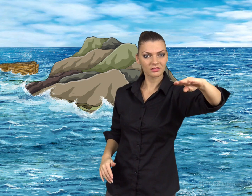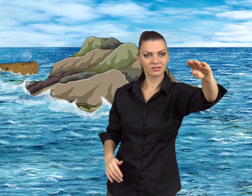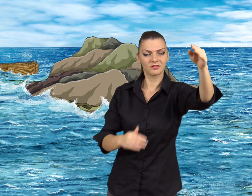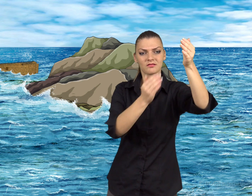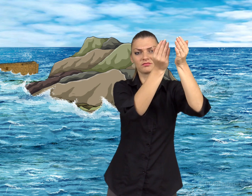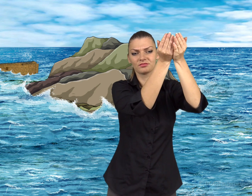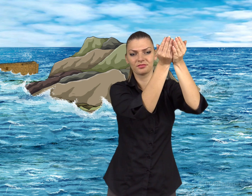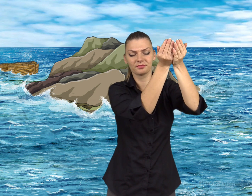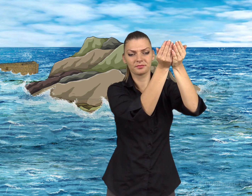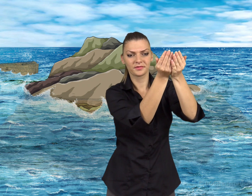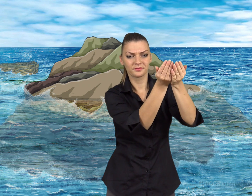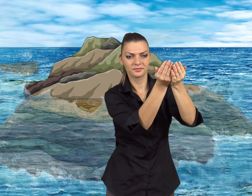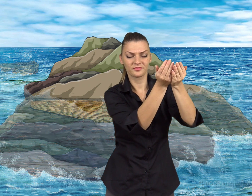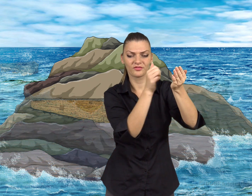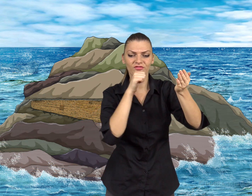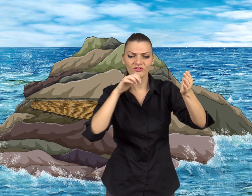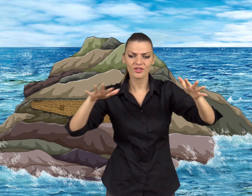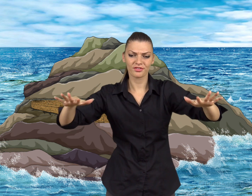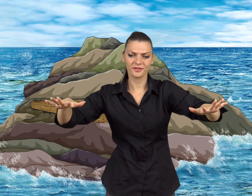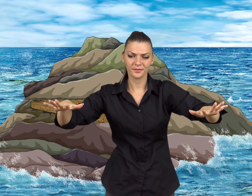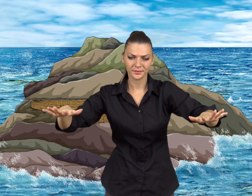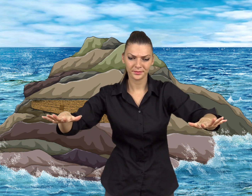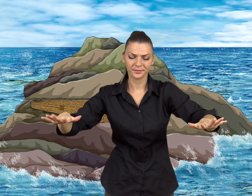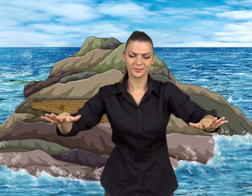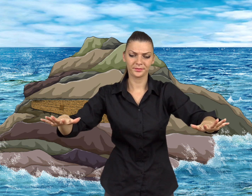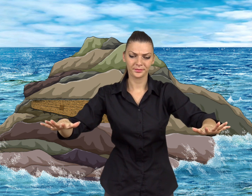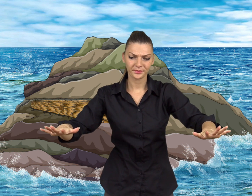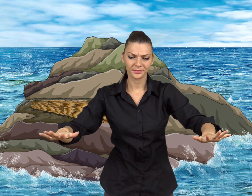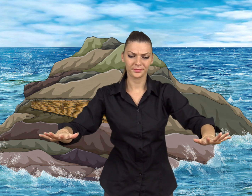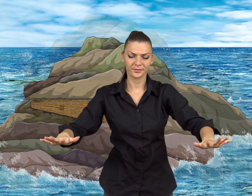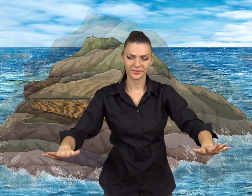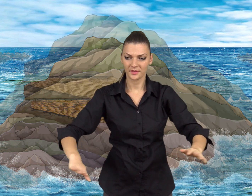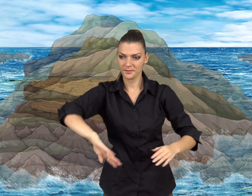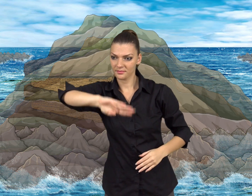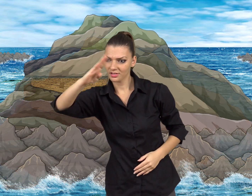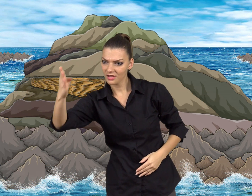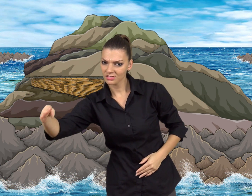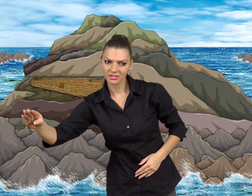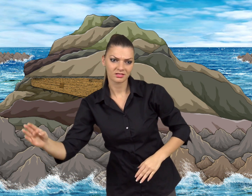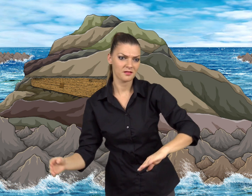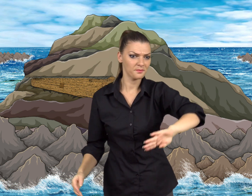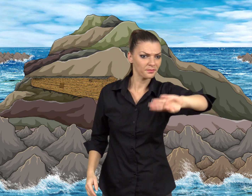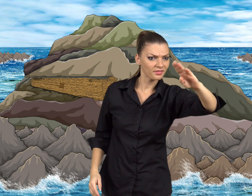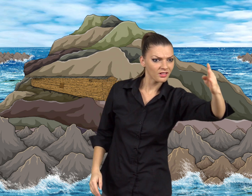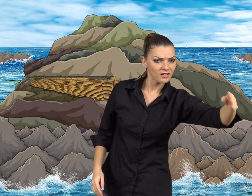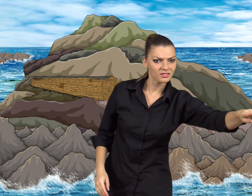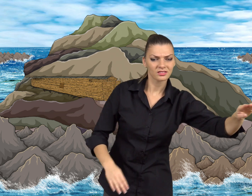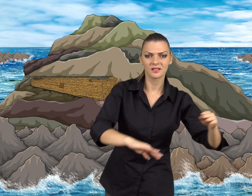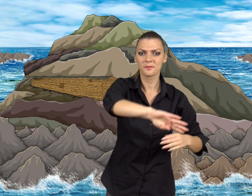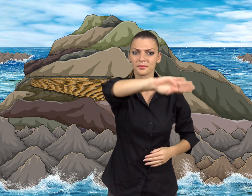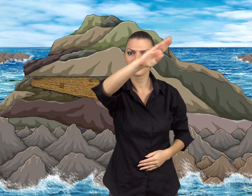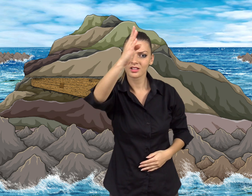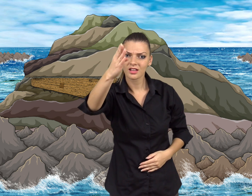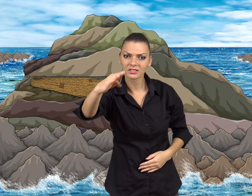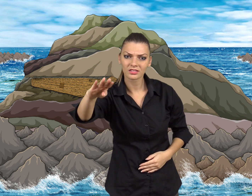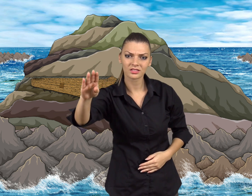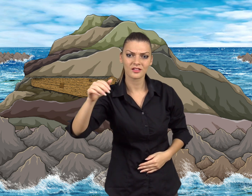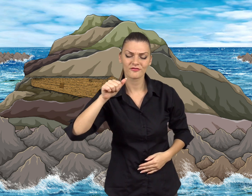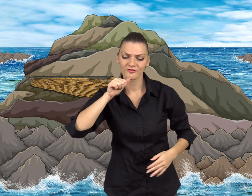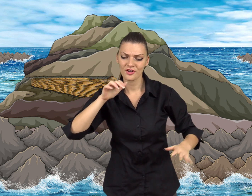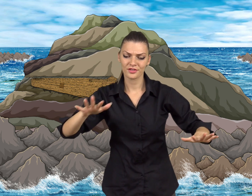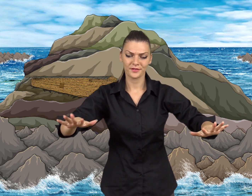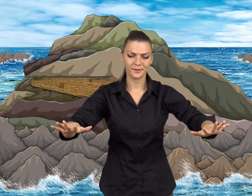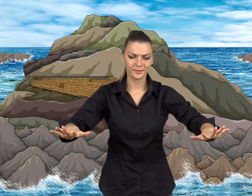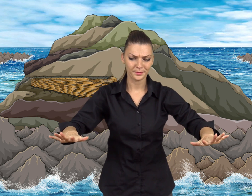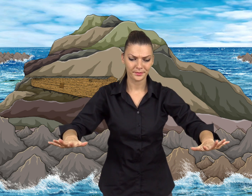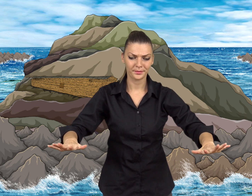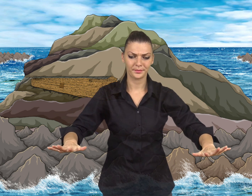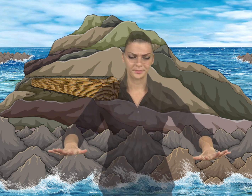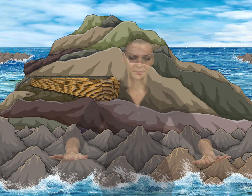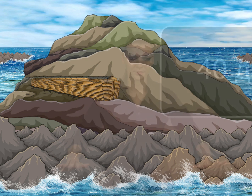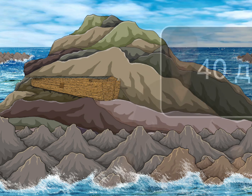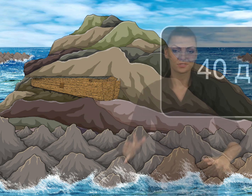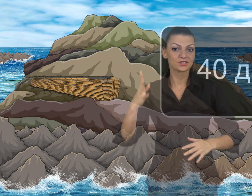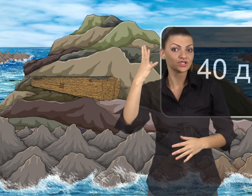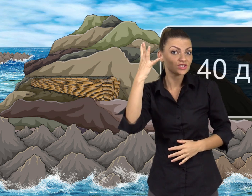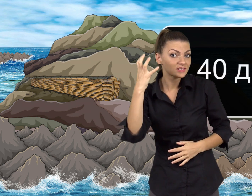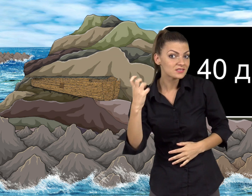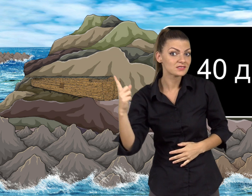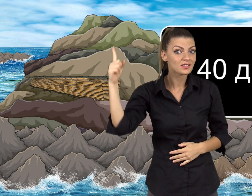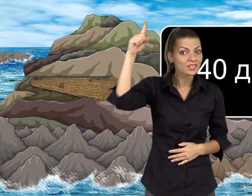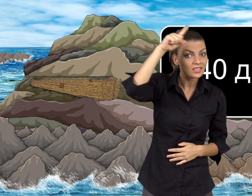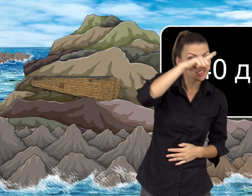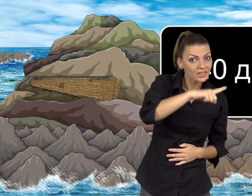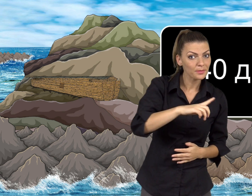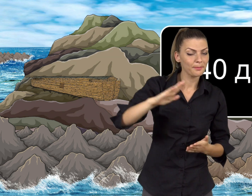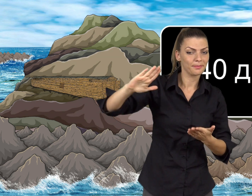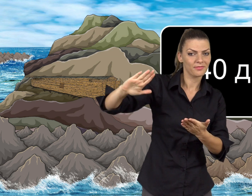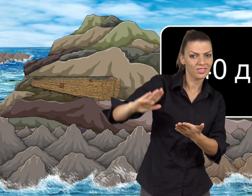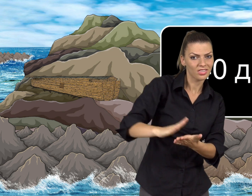On the seventeenth day of the seventh month, the ark came to rest on the mountains of Ararat. And the waters continued to recede until the tenth month, and on the first day of the tenth month the tops of the mountains became visible.